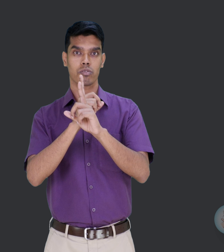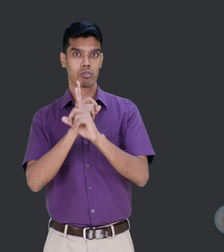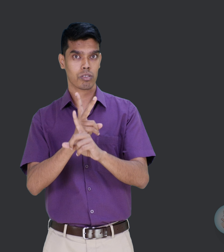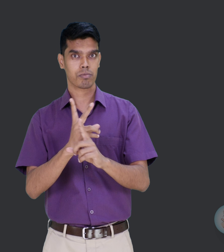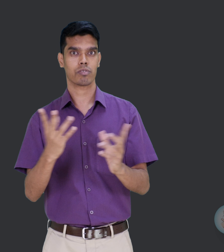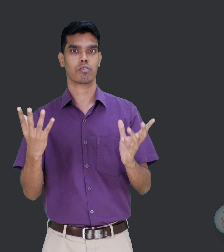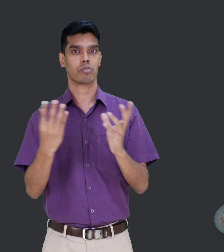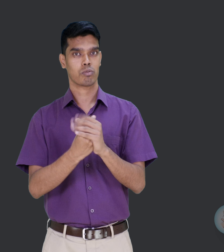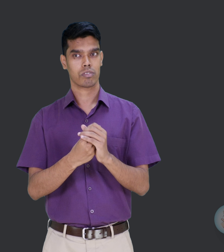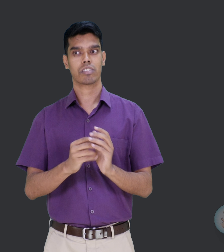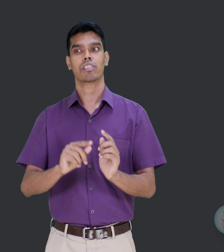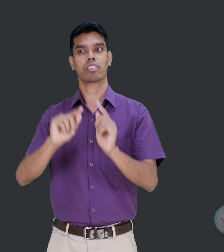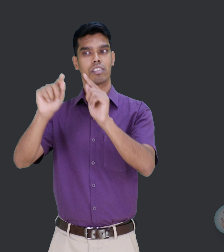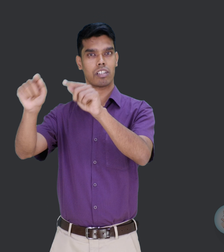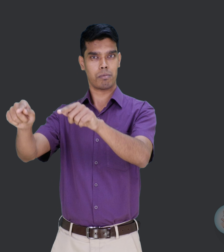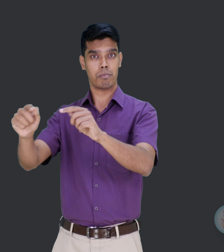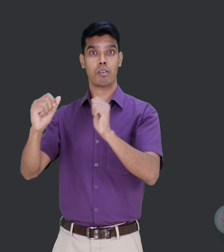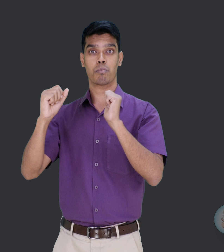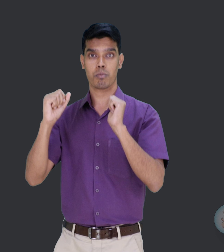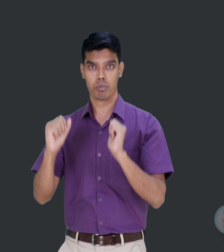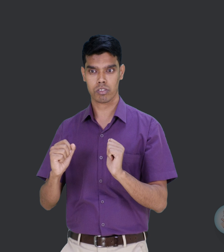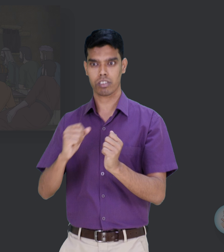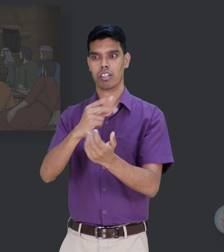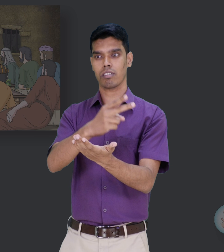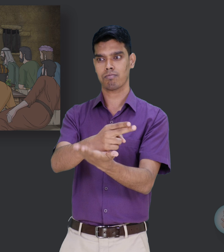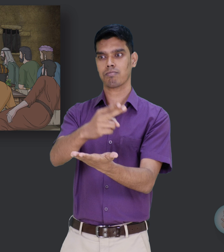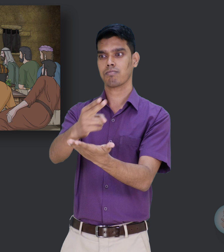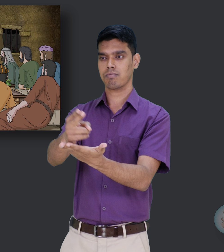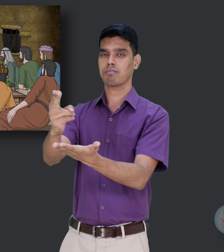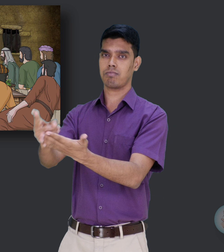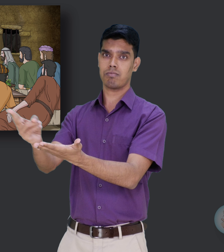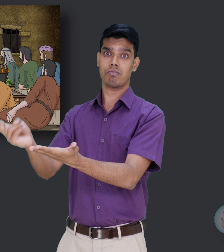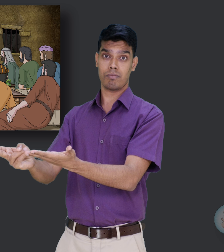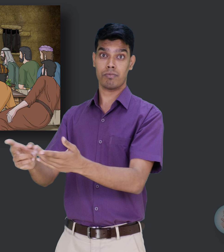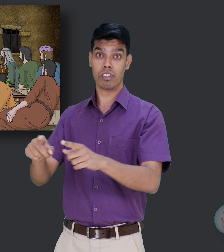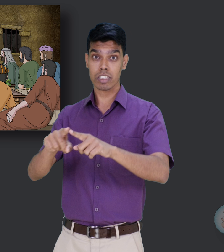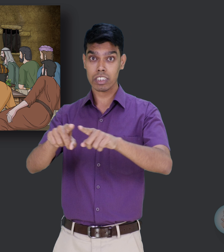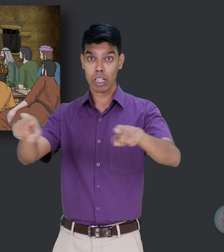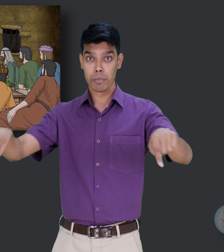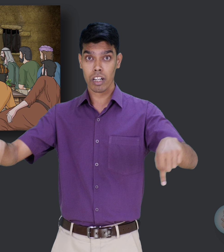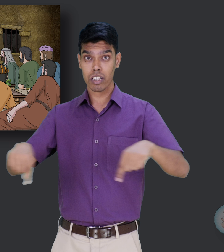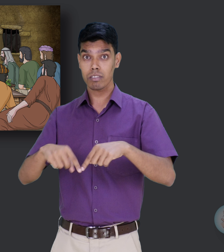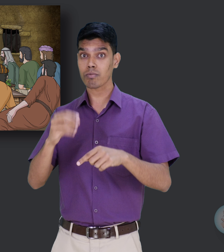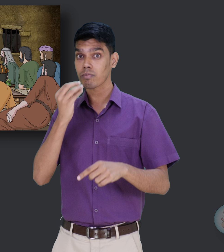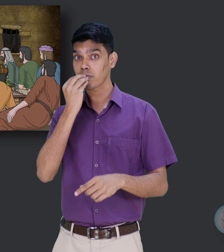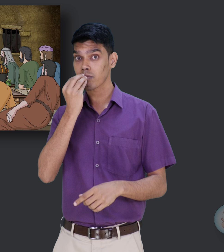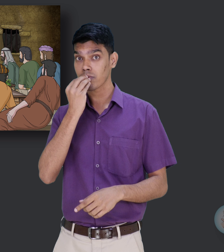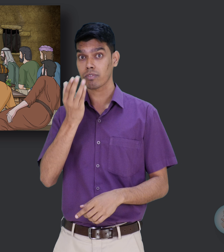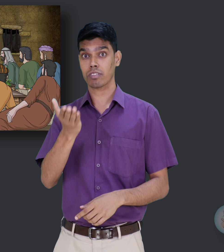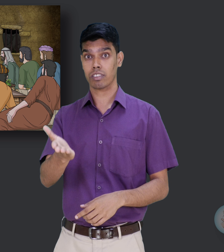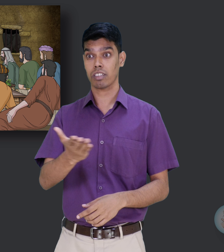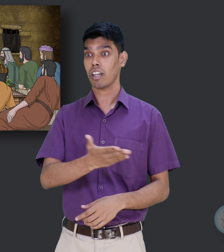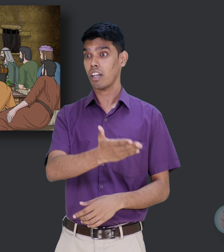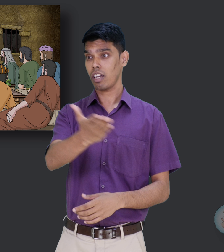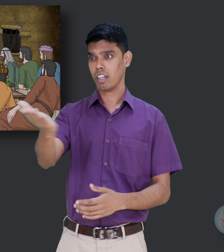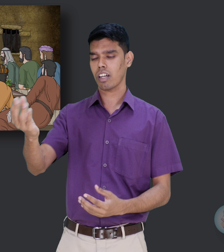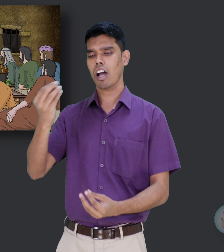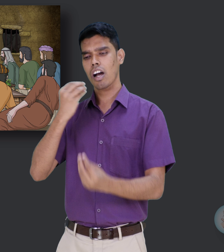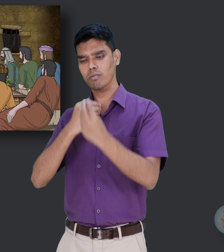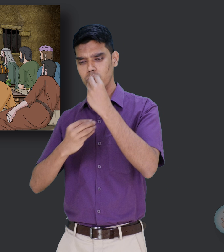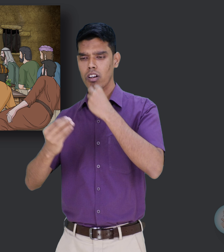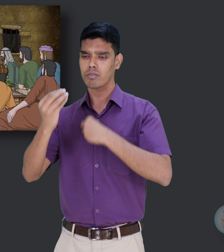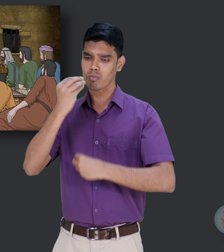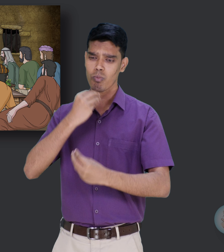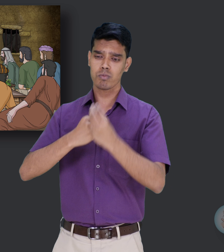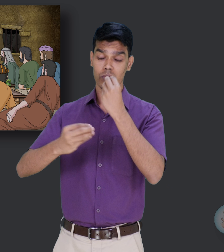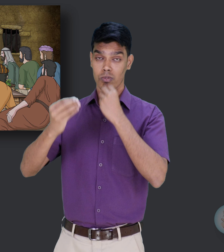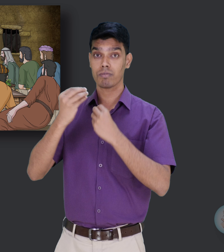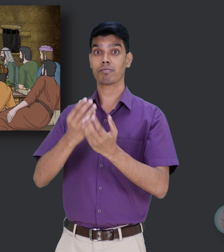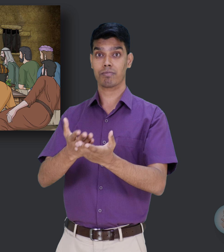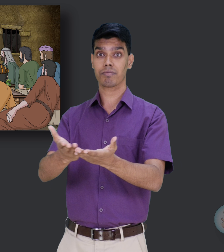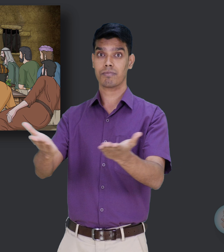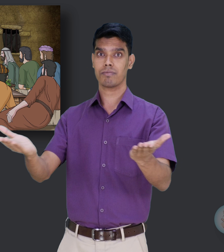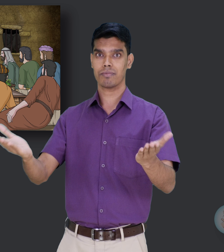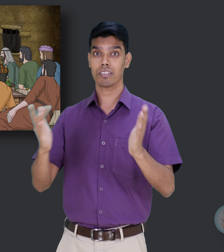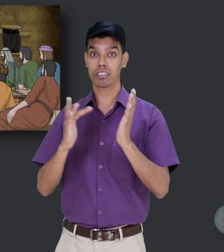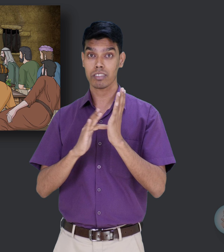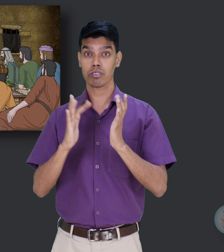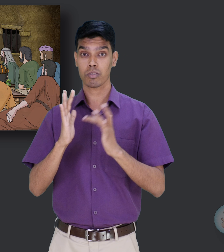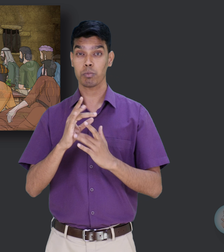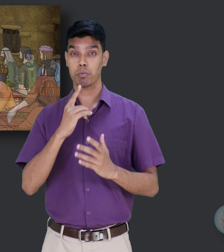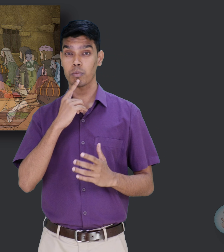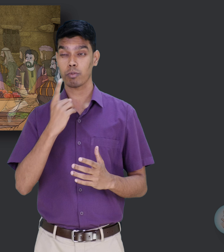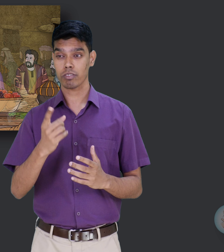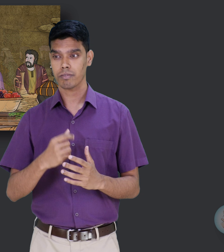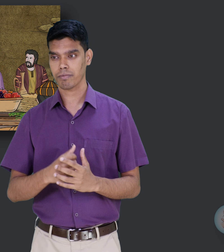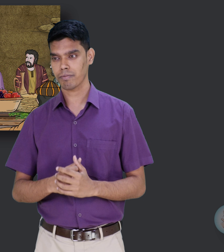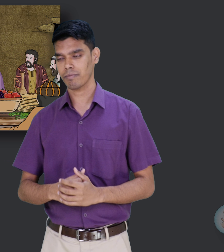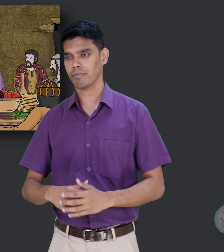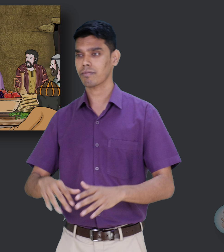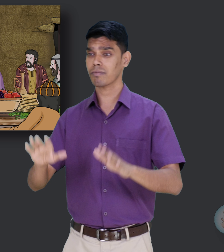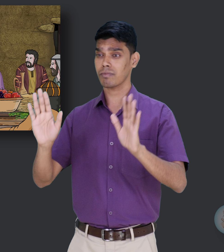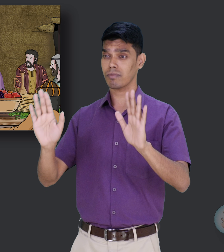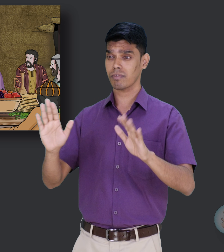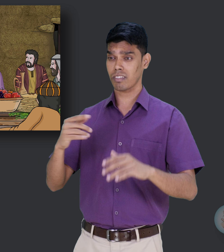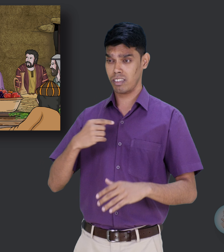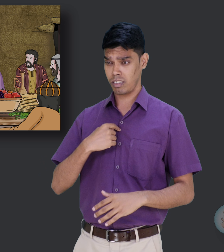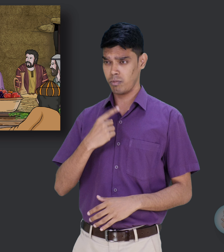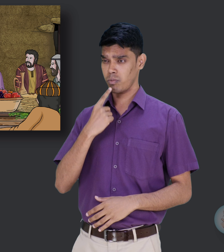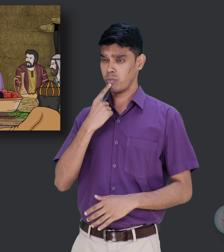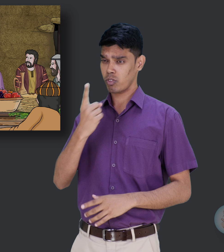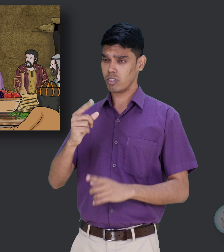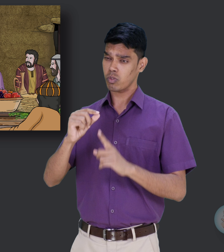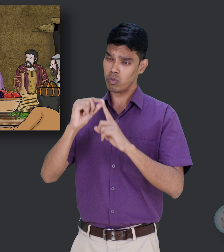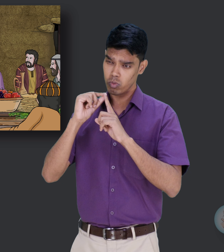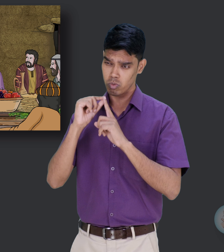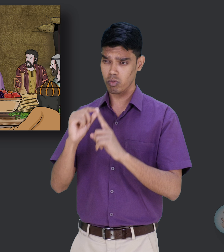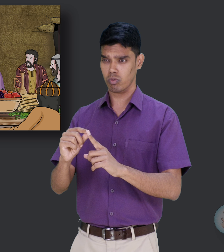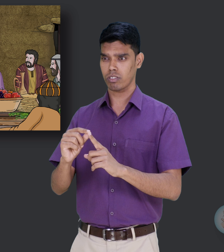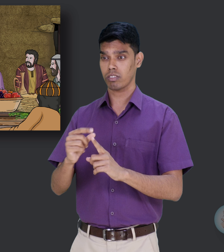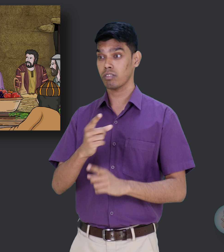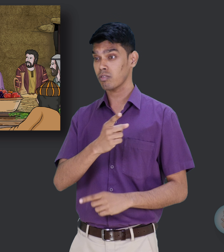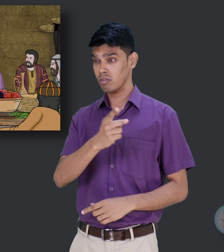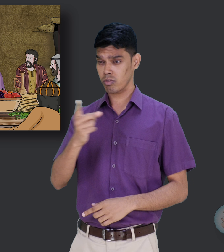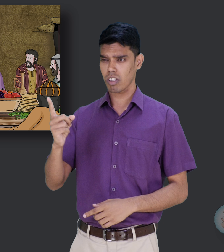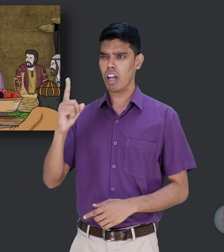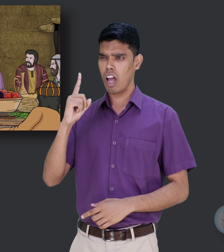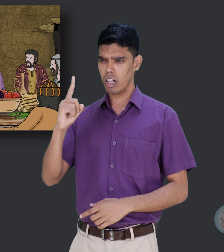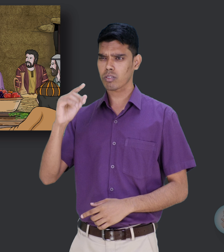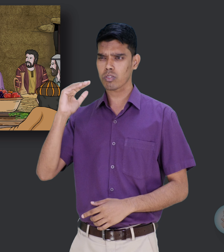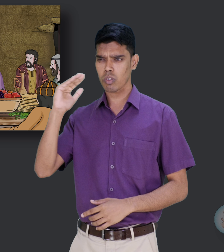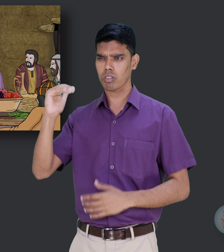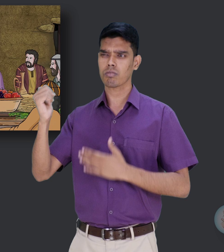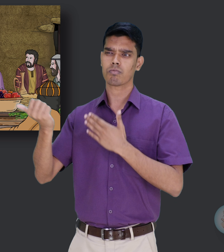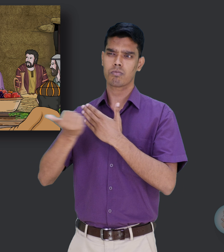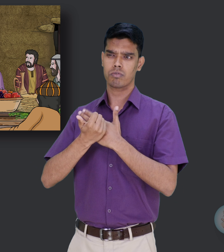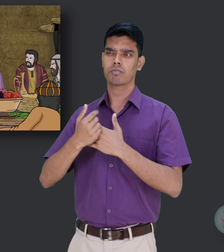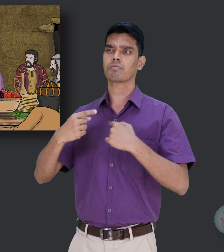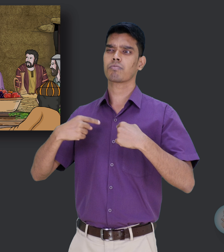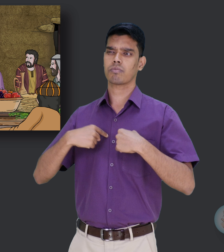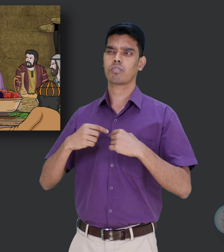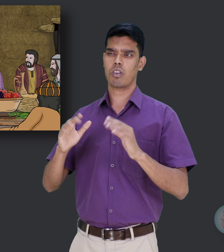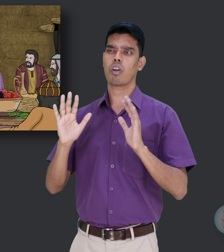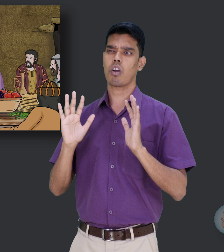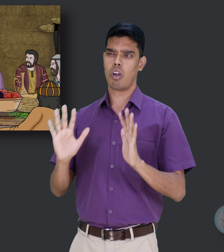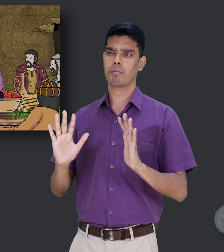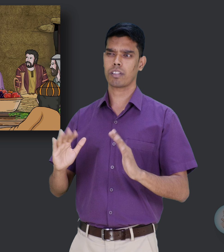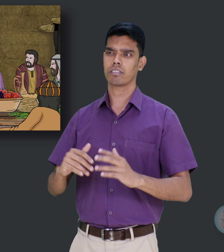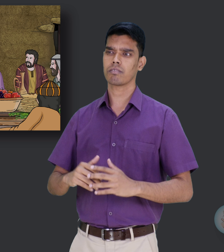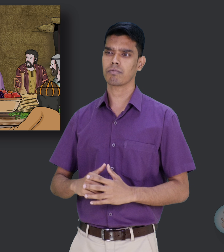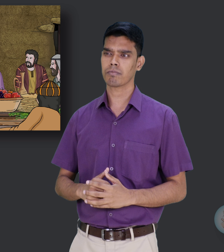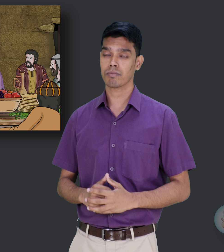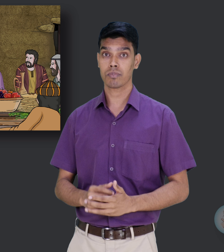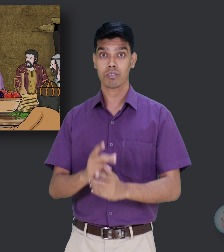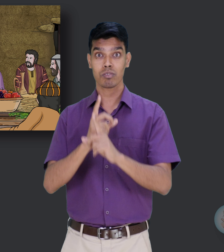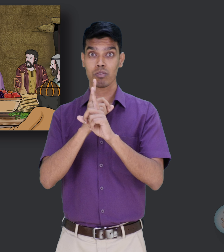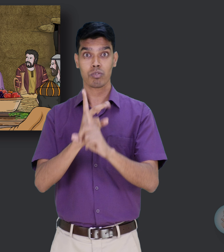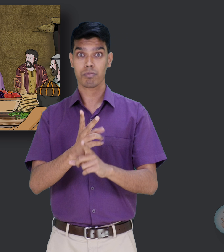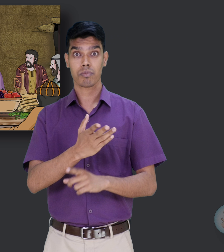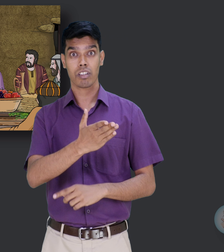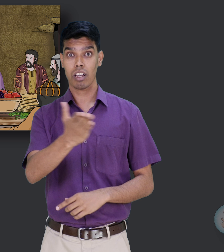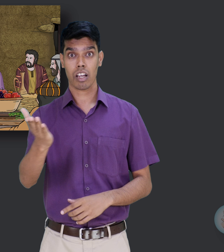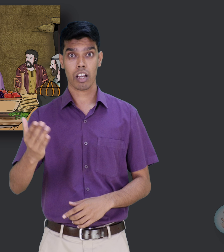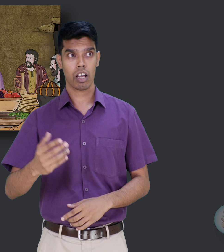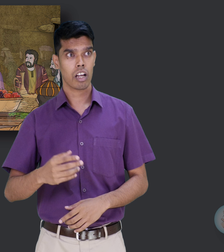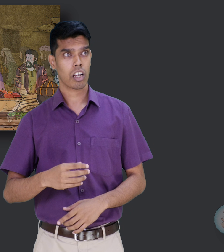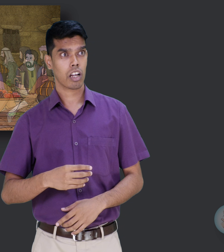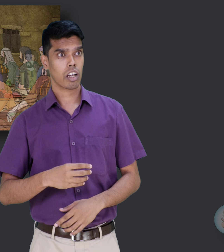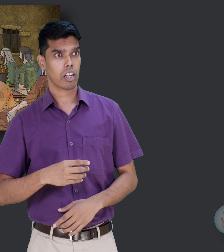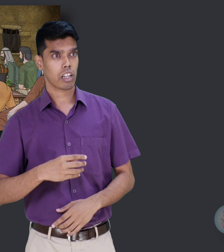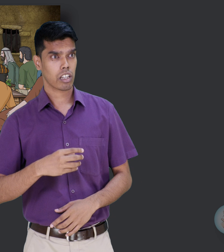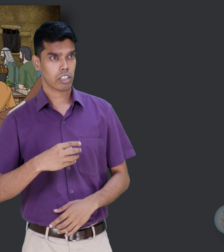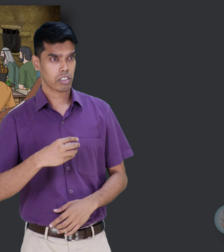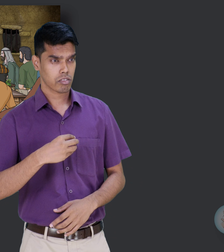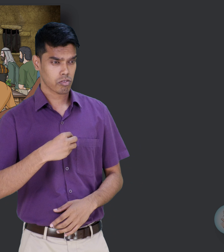When evening came, Jesus was reclining with the twelve disciples. And while they were eating, He said to them, “Truly I tell you, one of you will betray Me.”